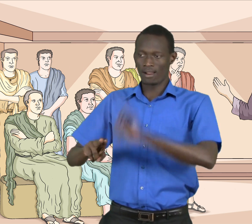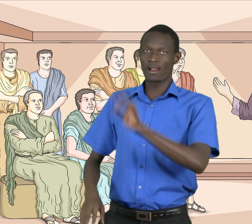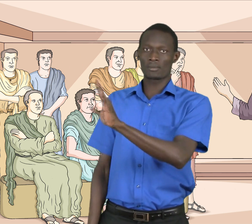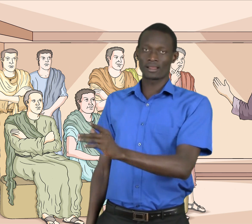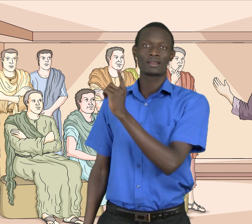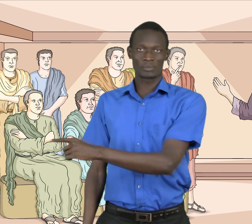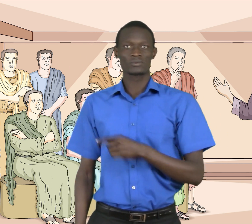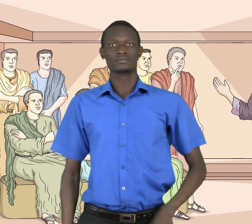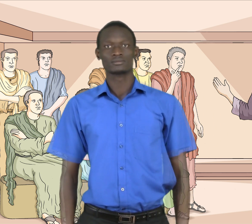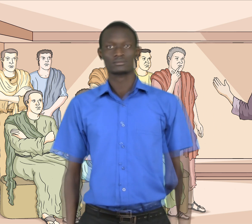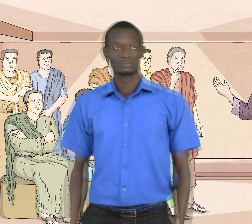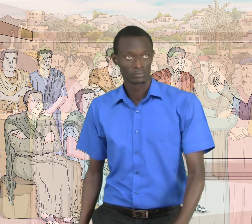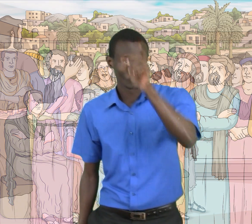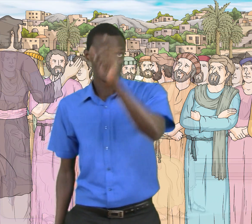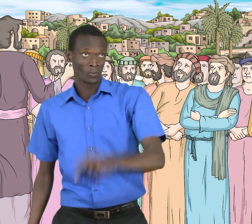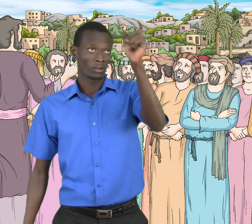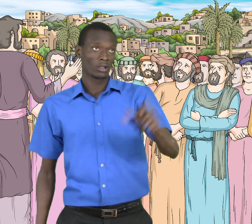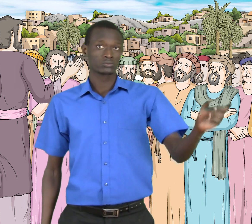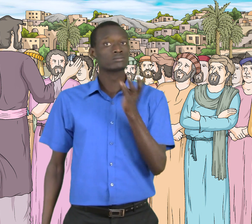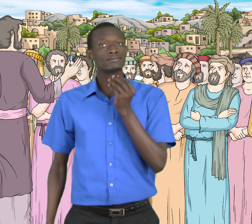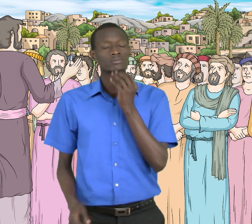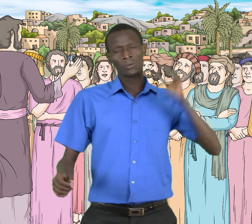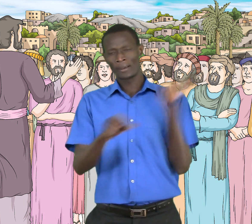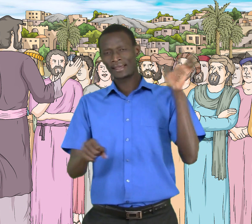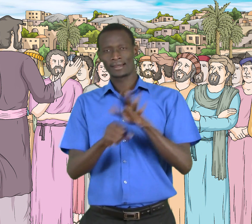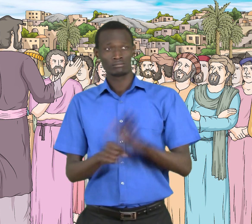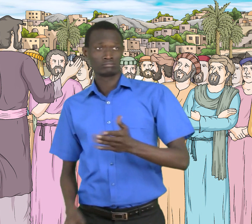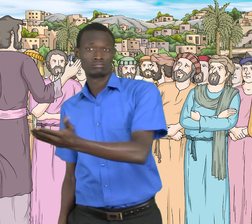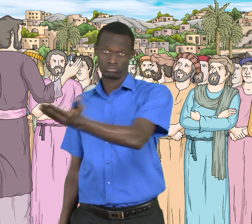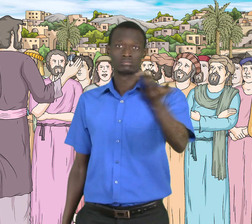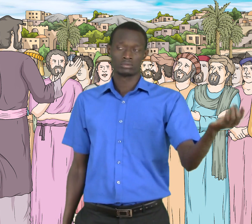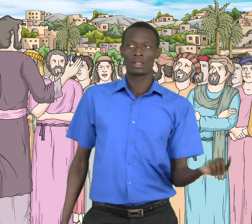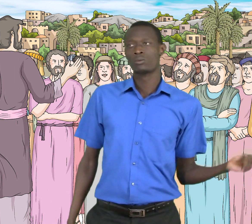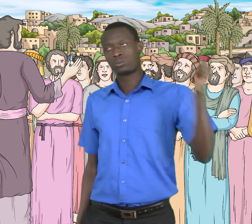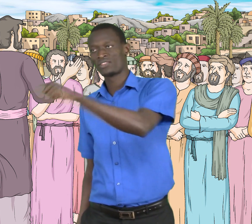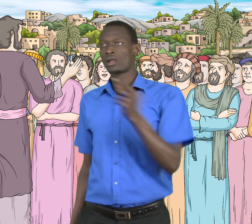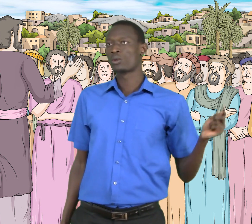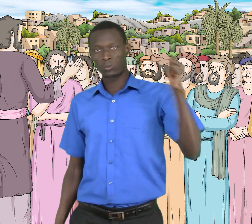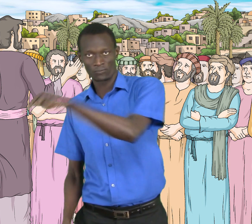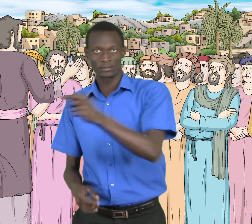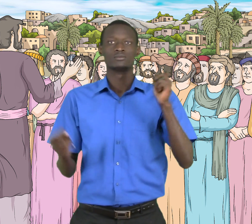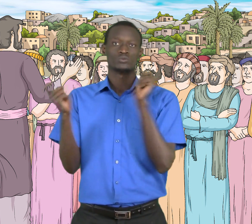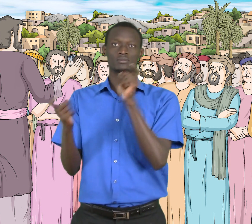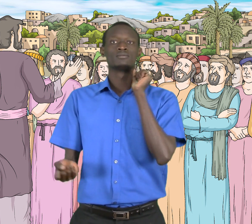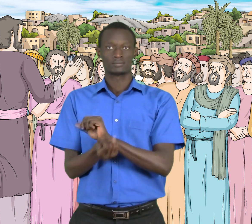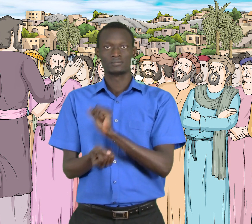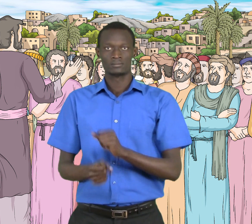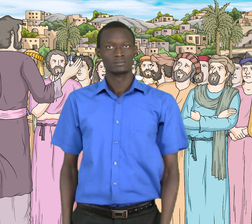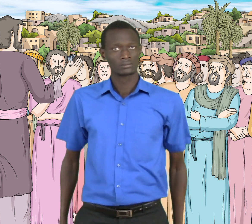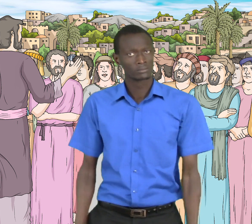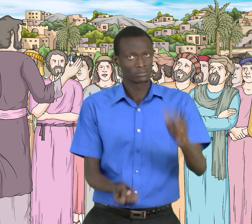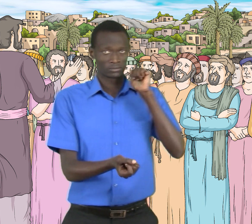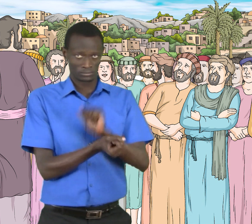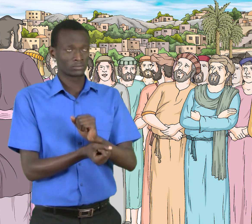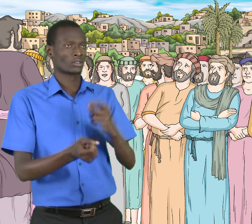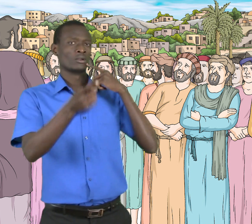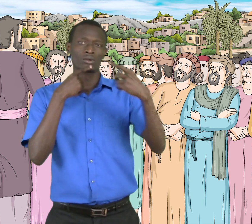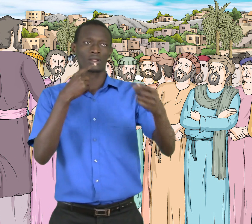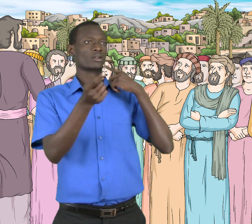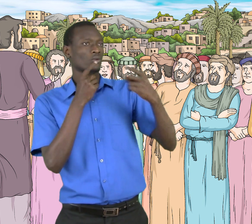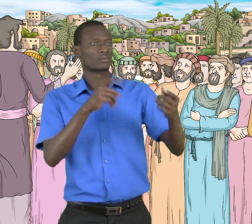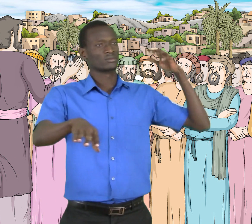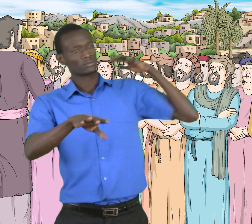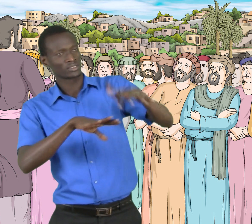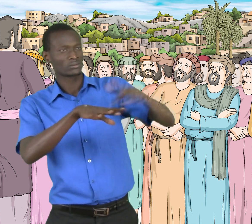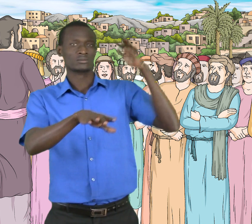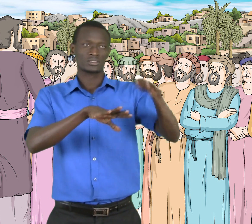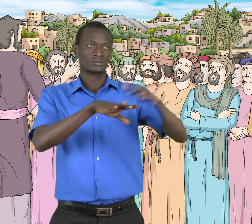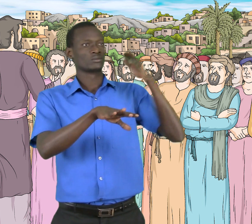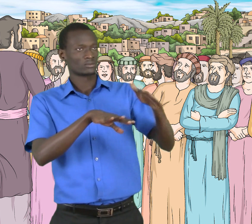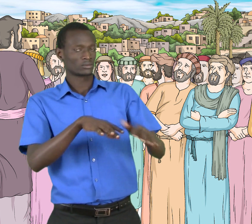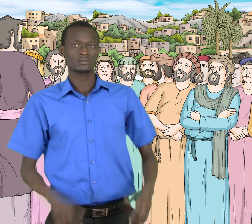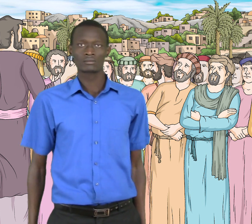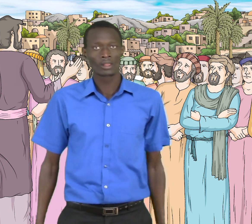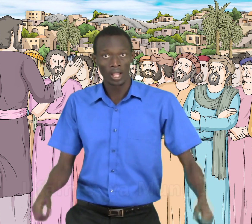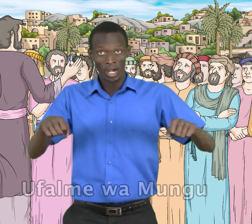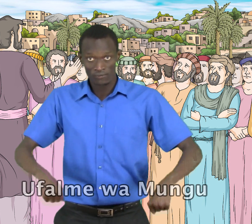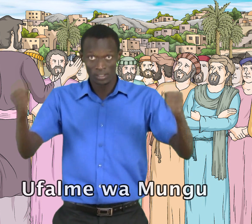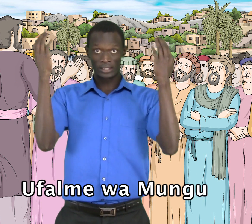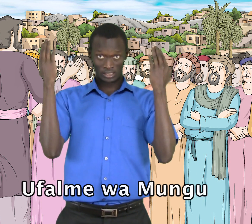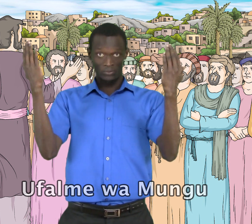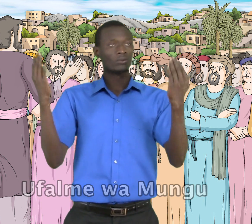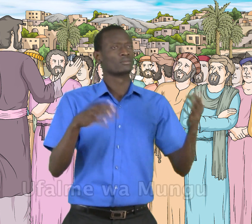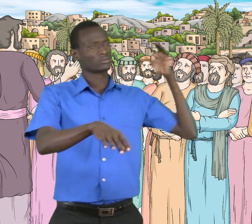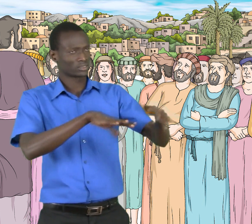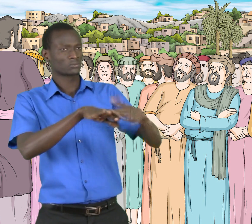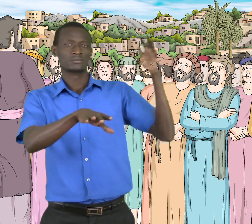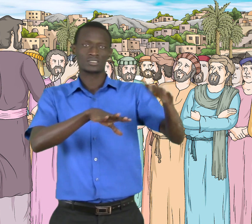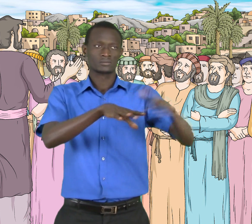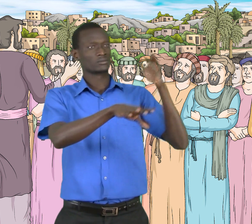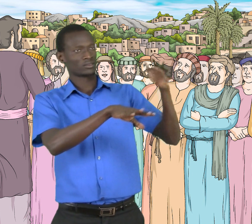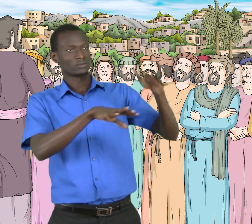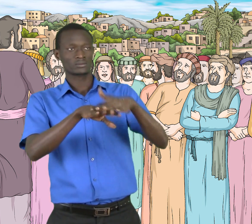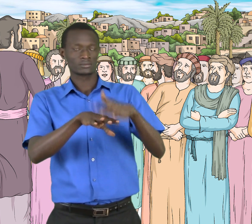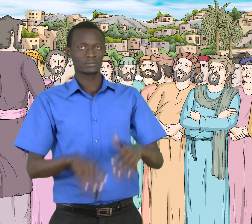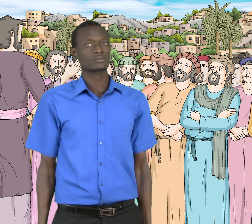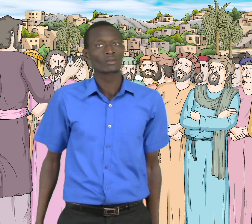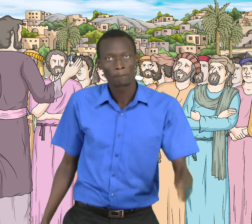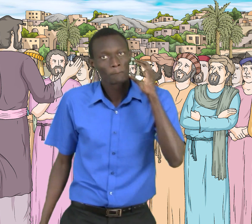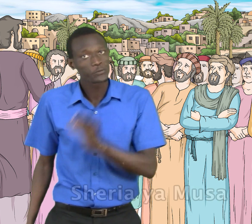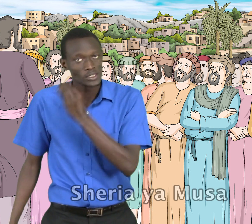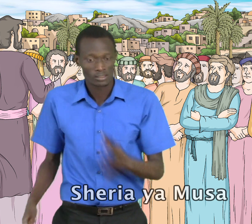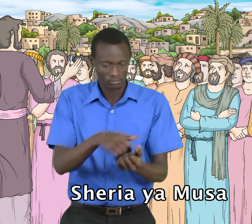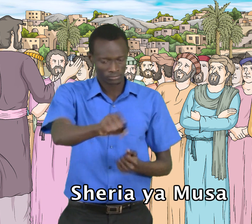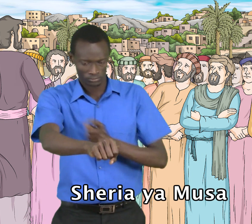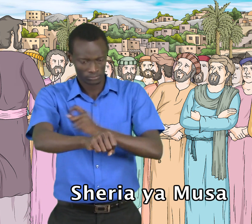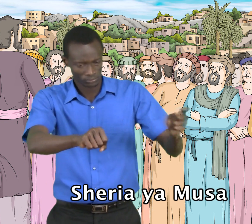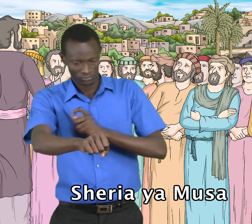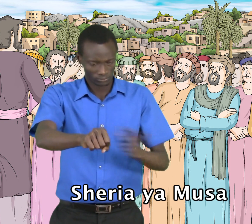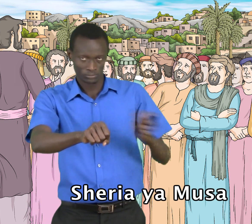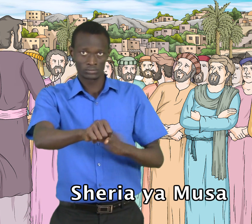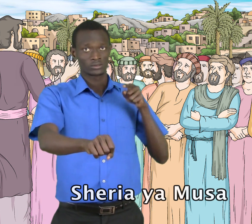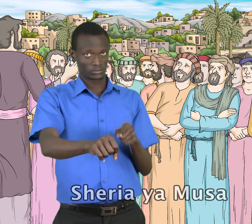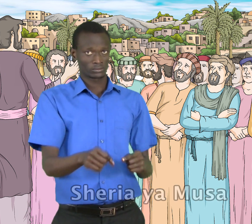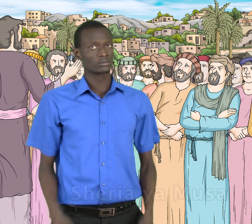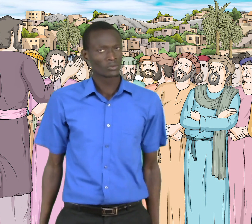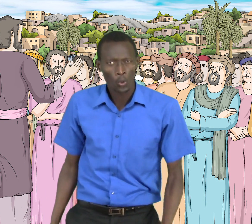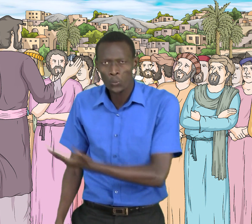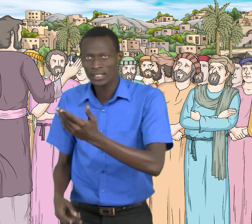So they set a day to meet with Paul, and many people came to the place he was staying.